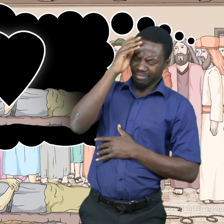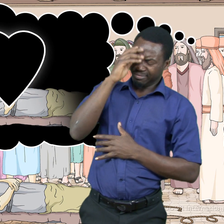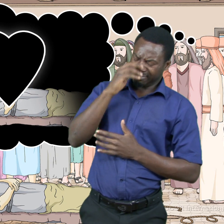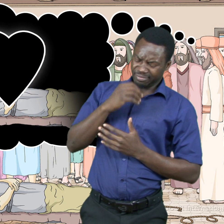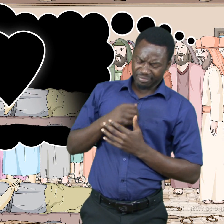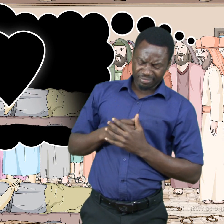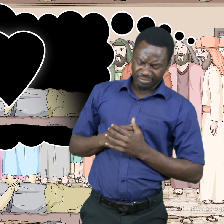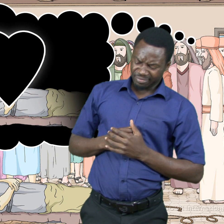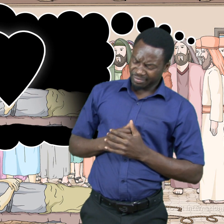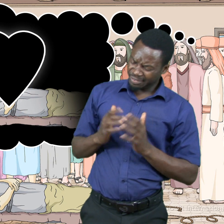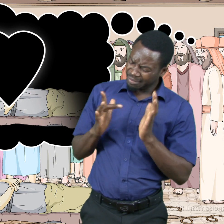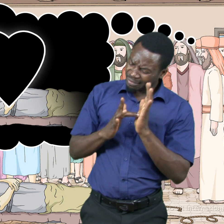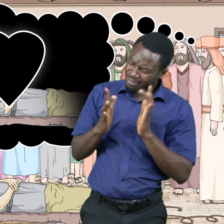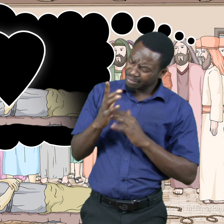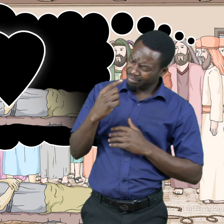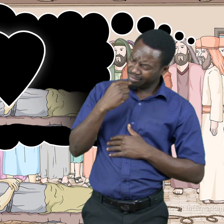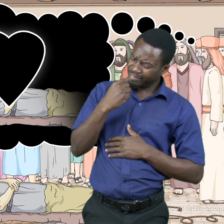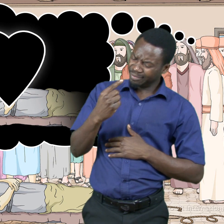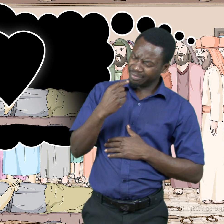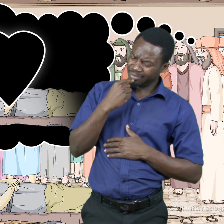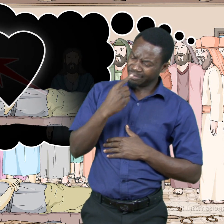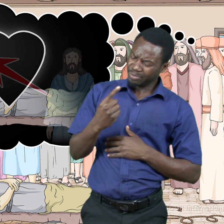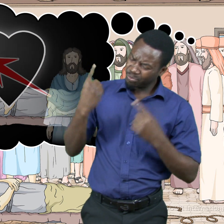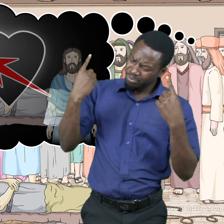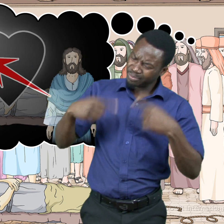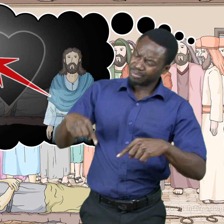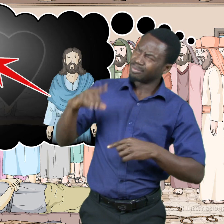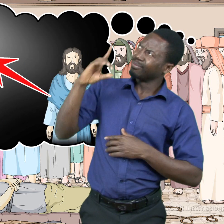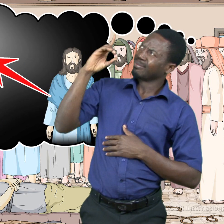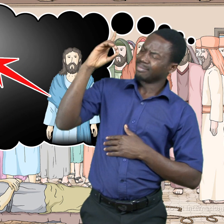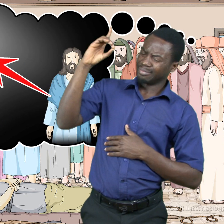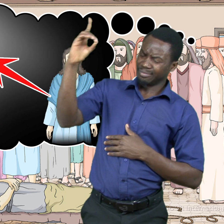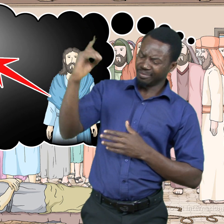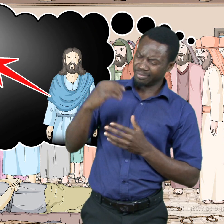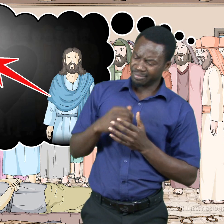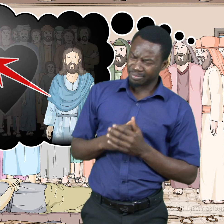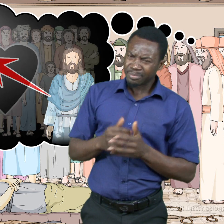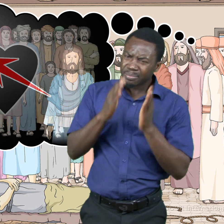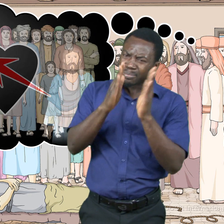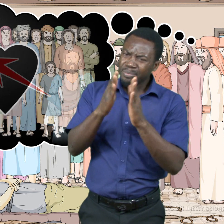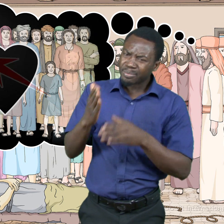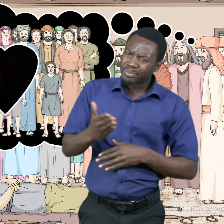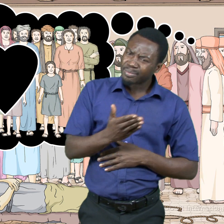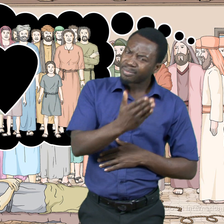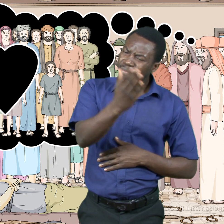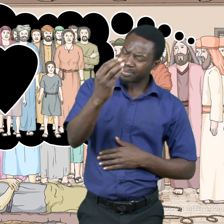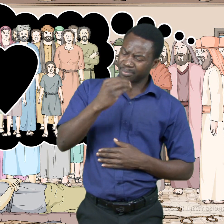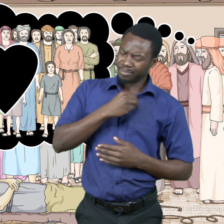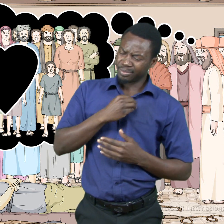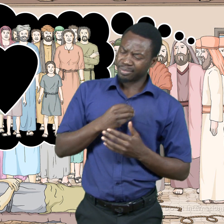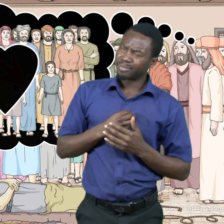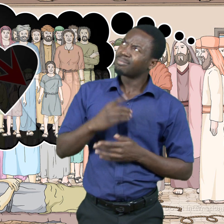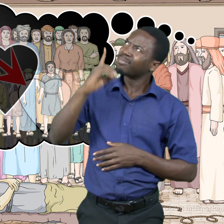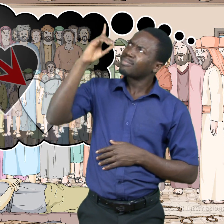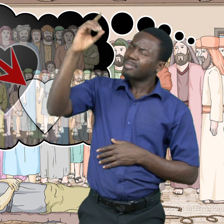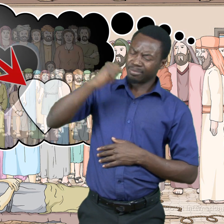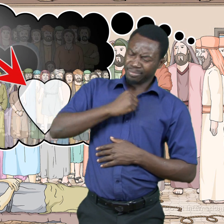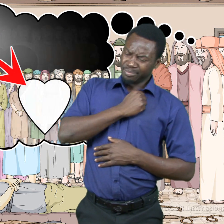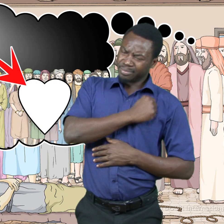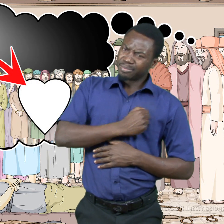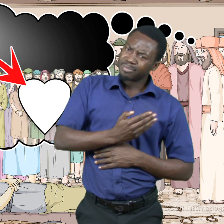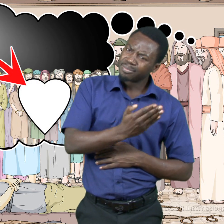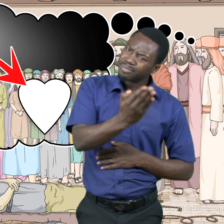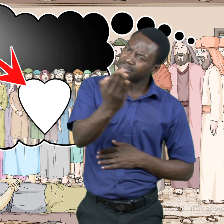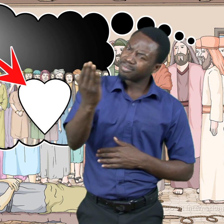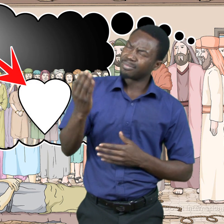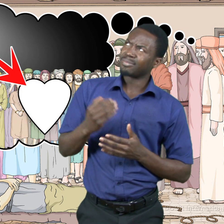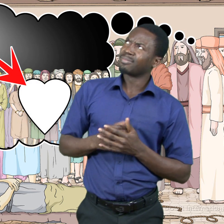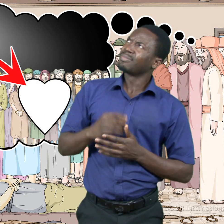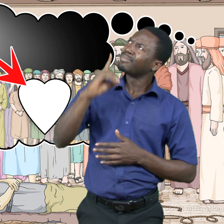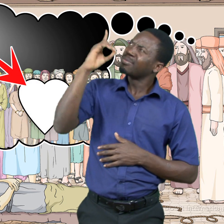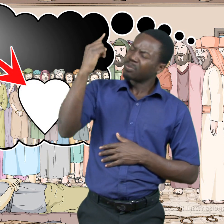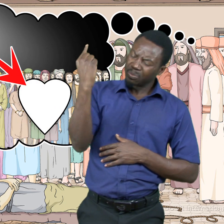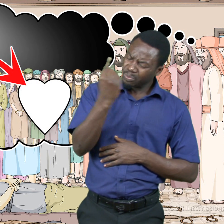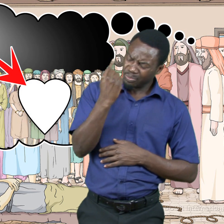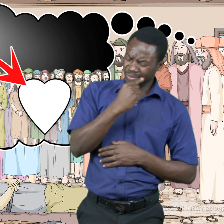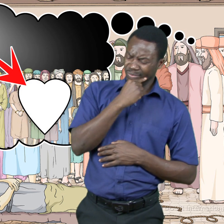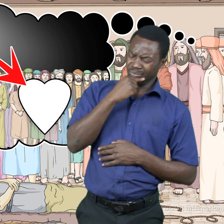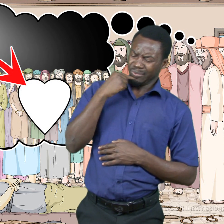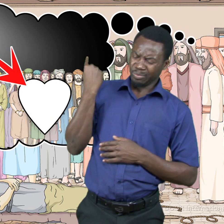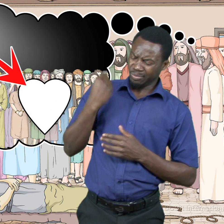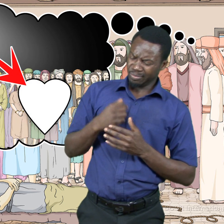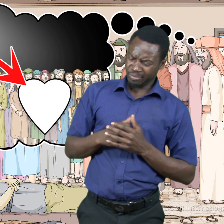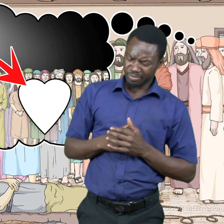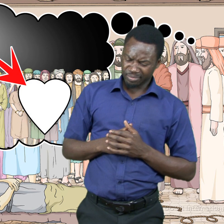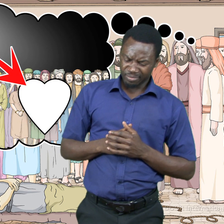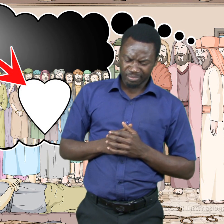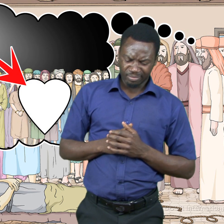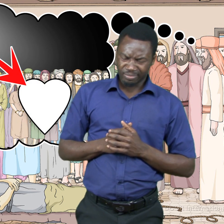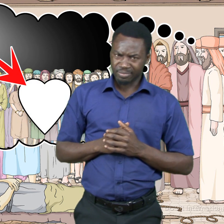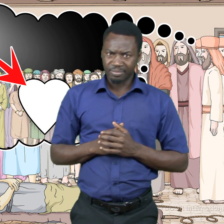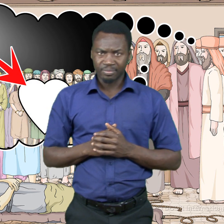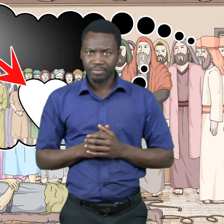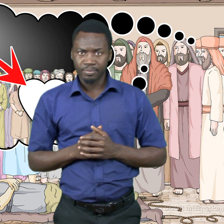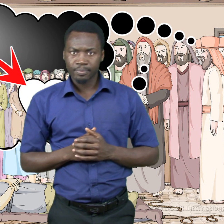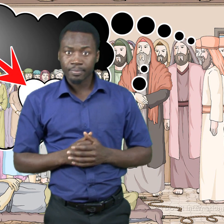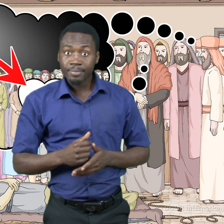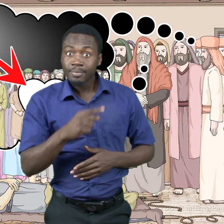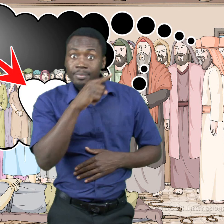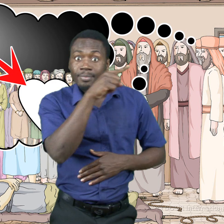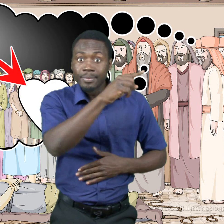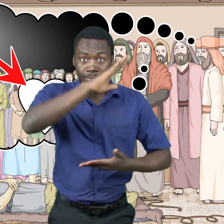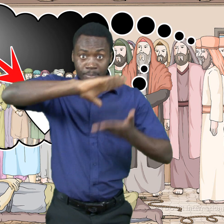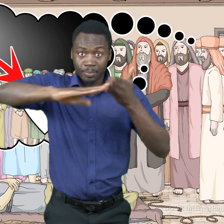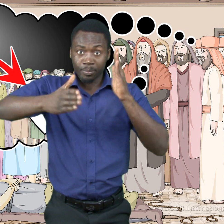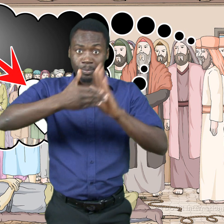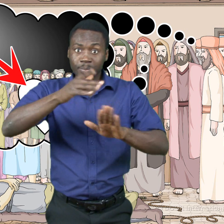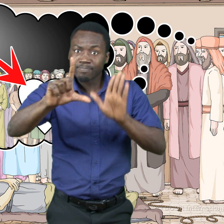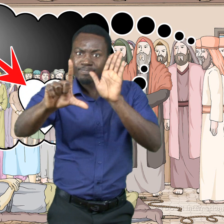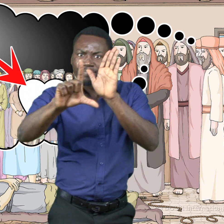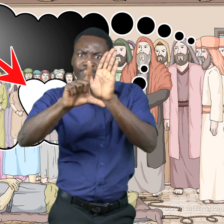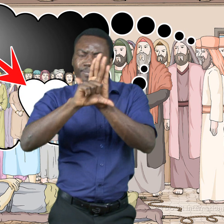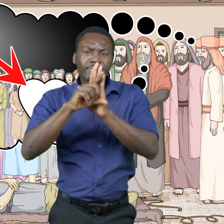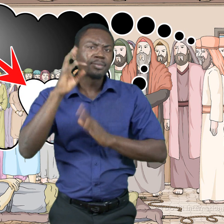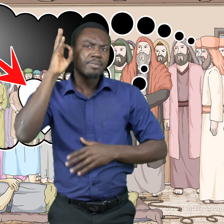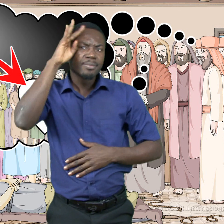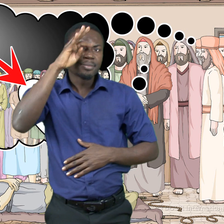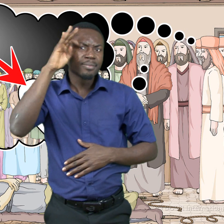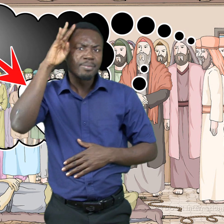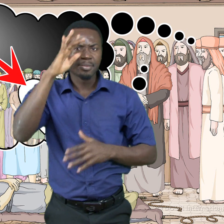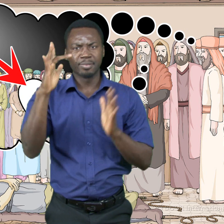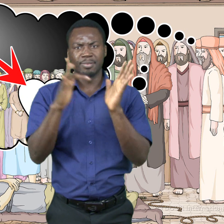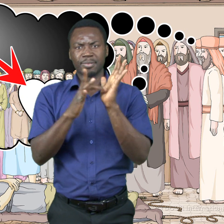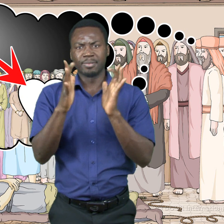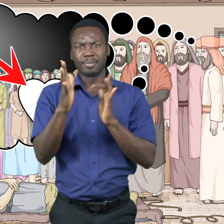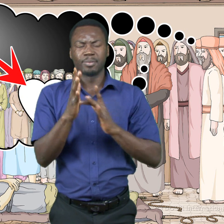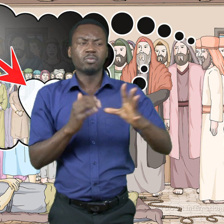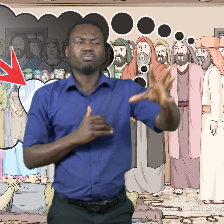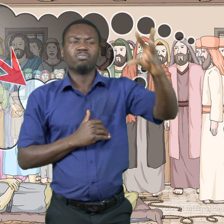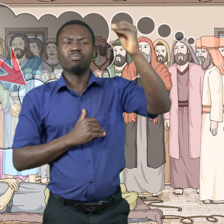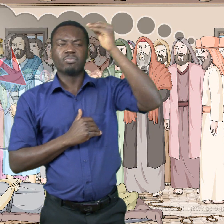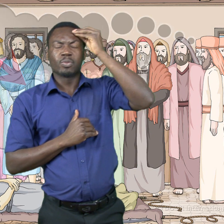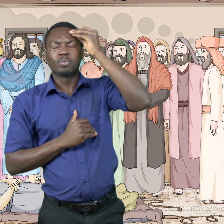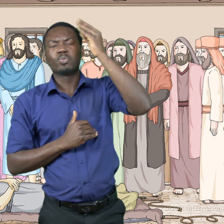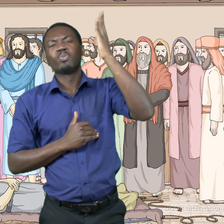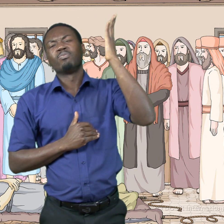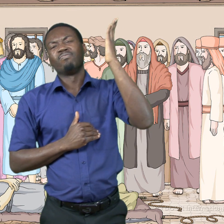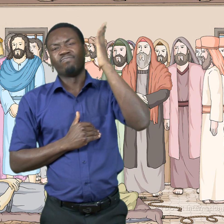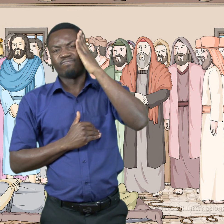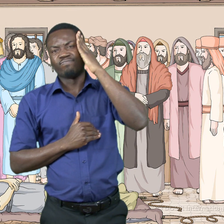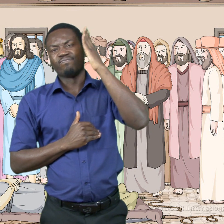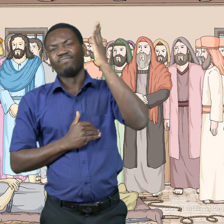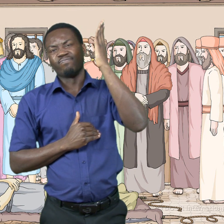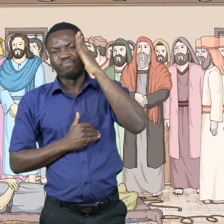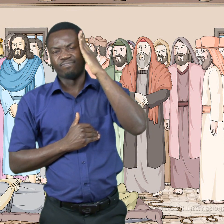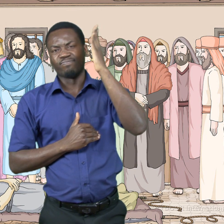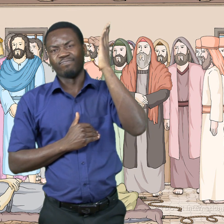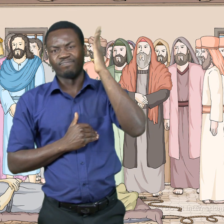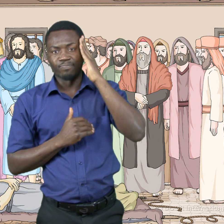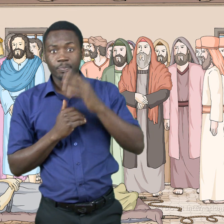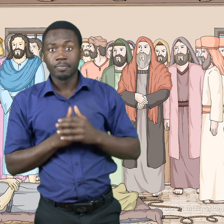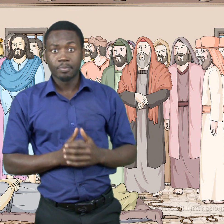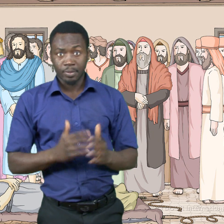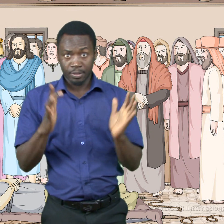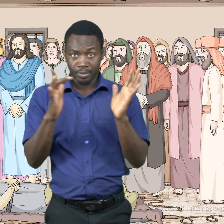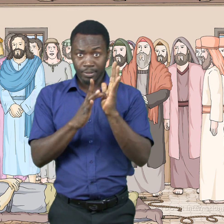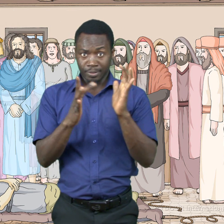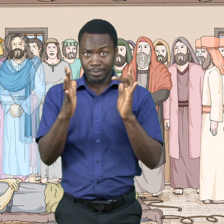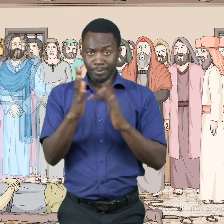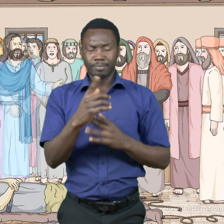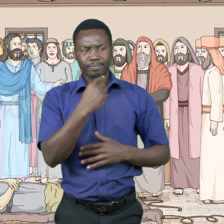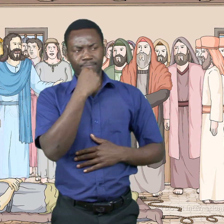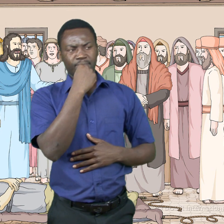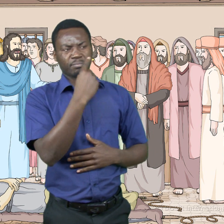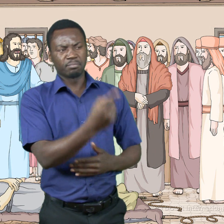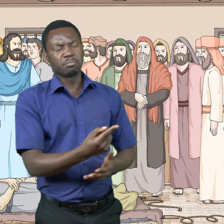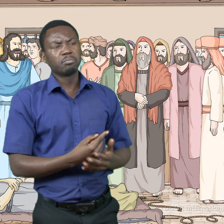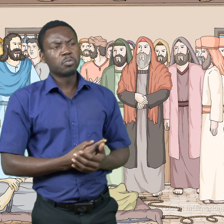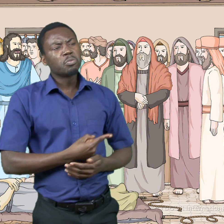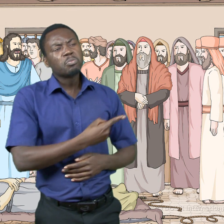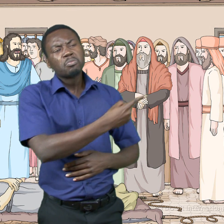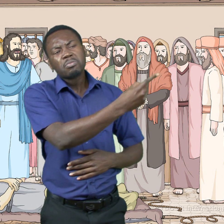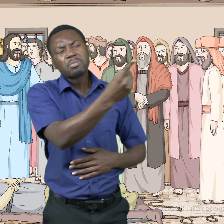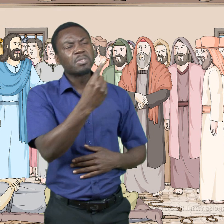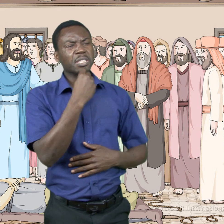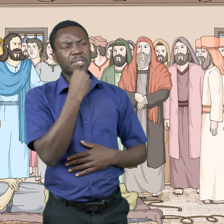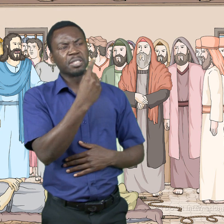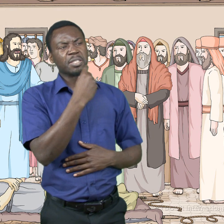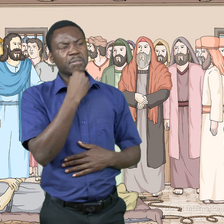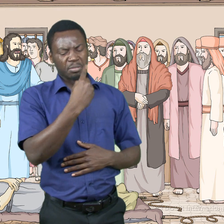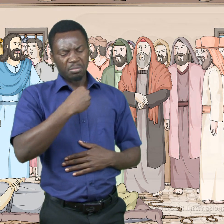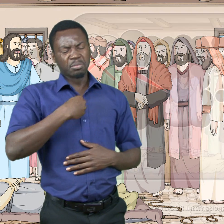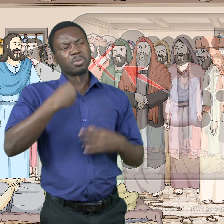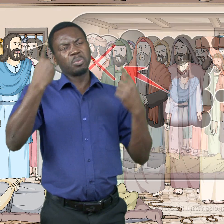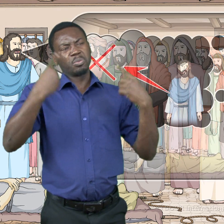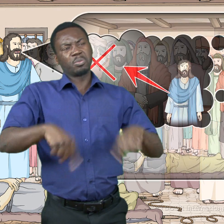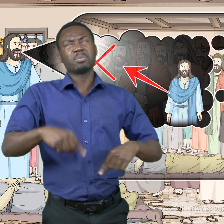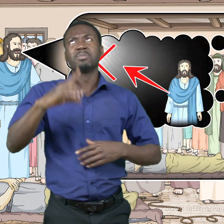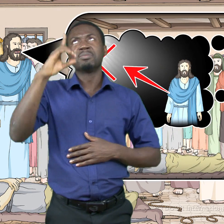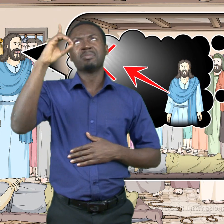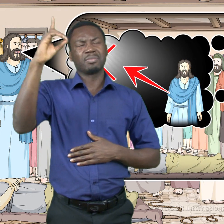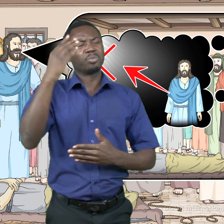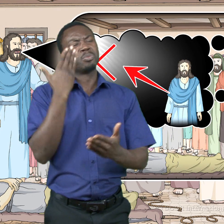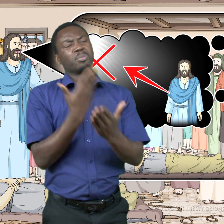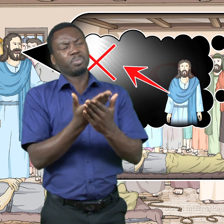He is blaspheming! Who can forgive sins but God alone?” At once Jesus knew in His spirit that they were thinking this way within themselves.